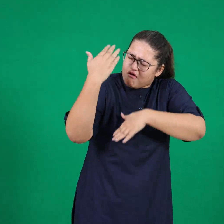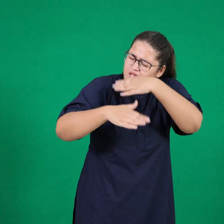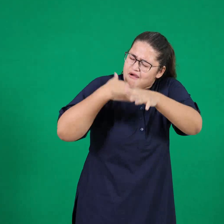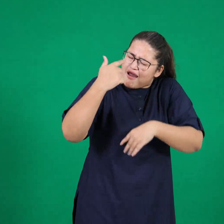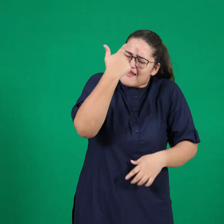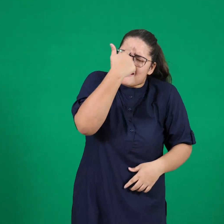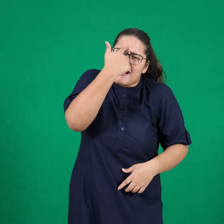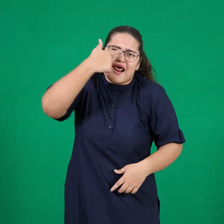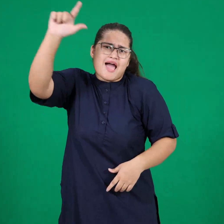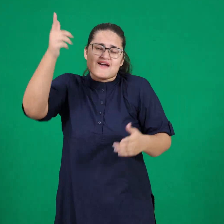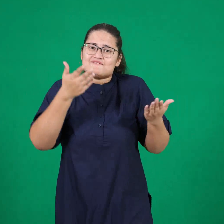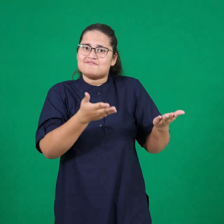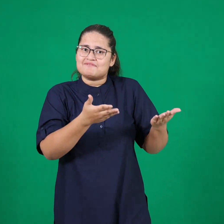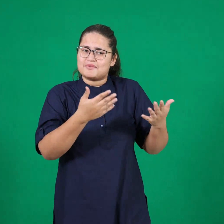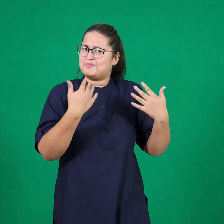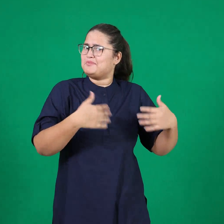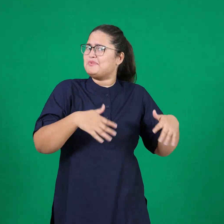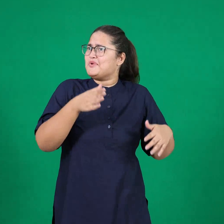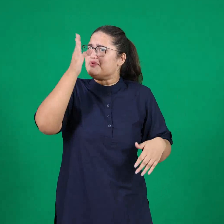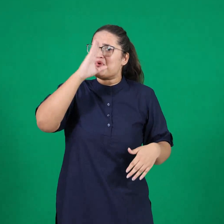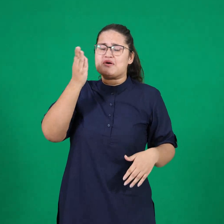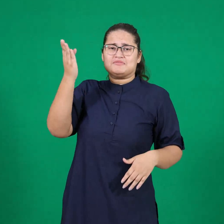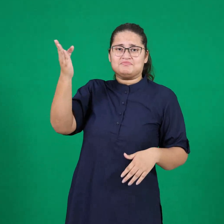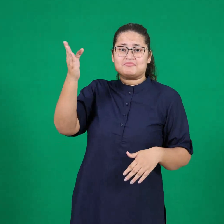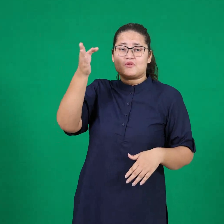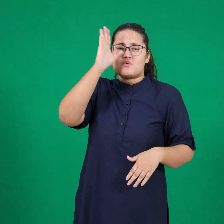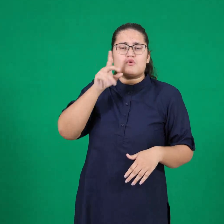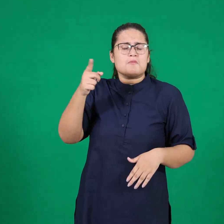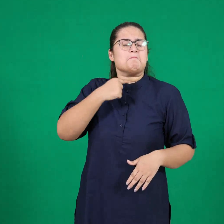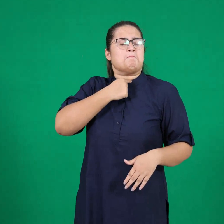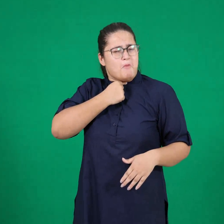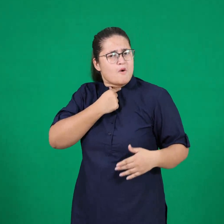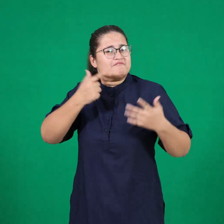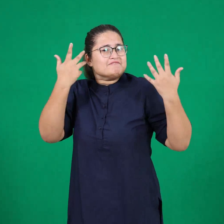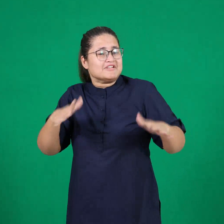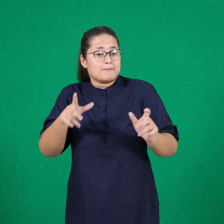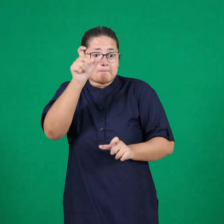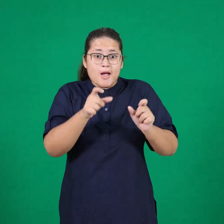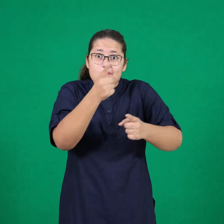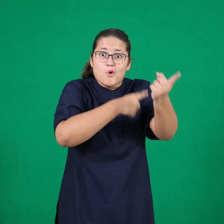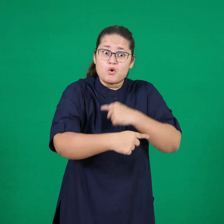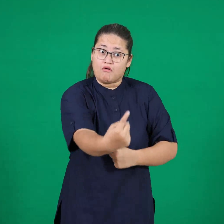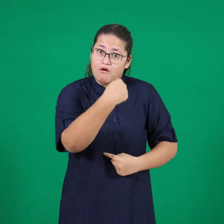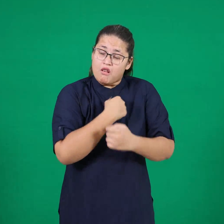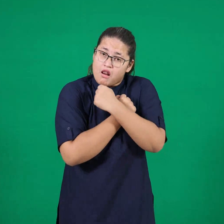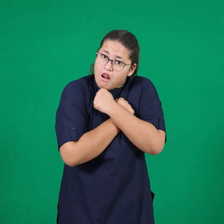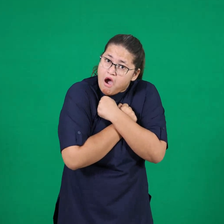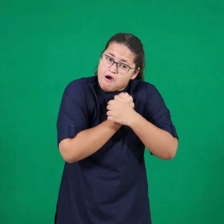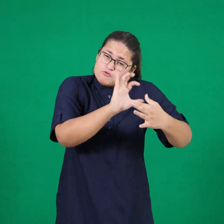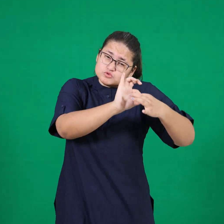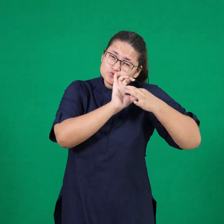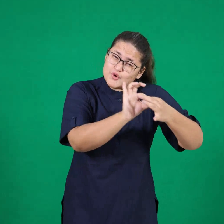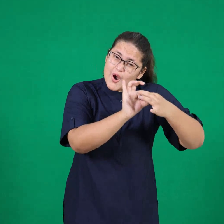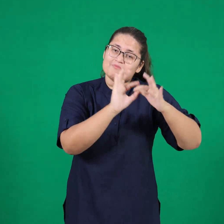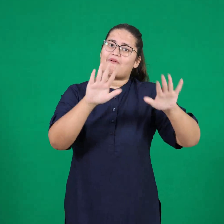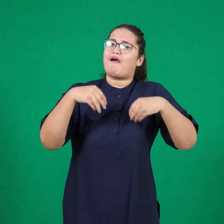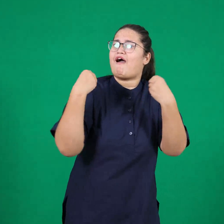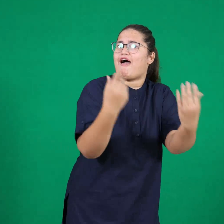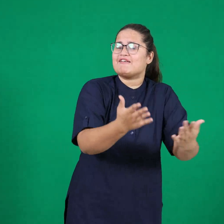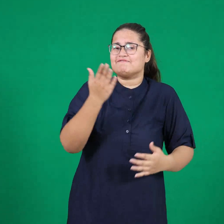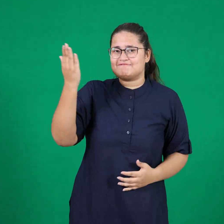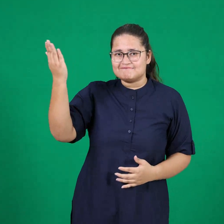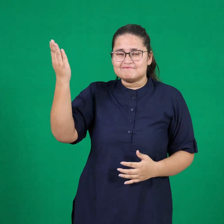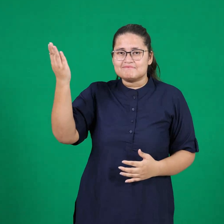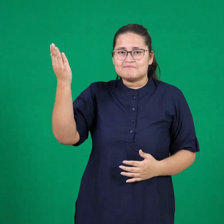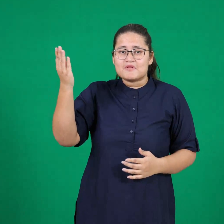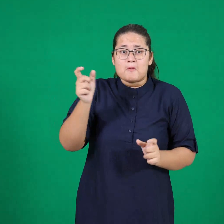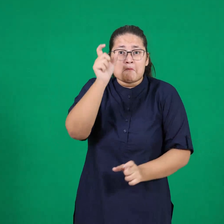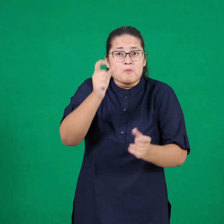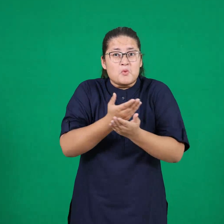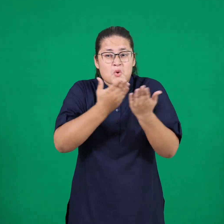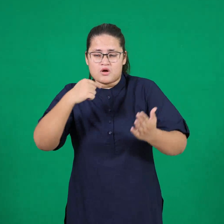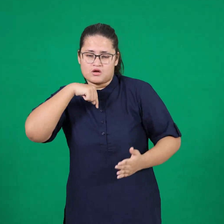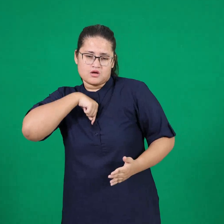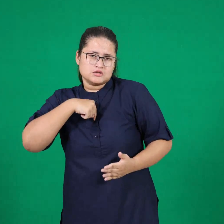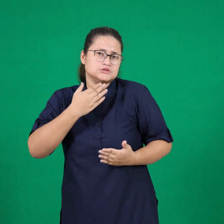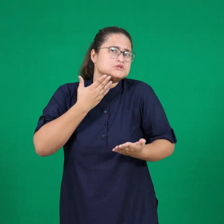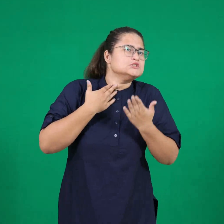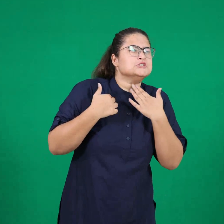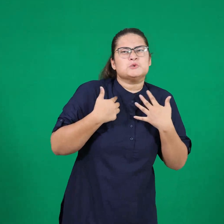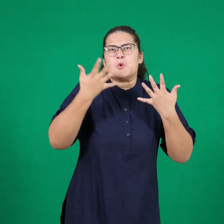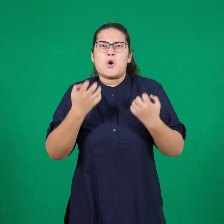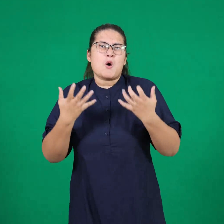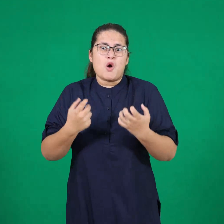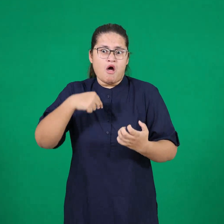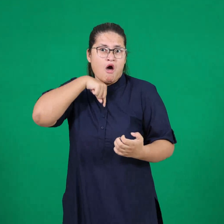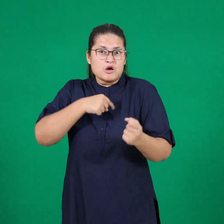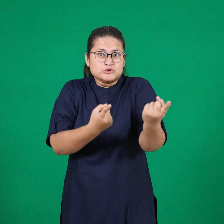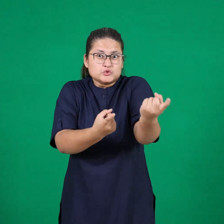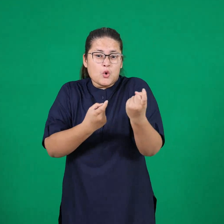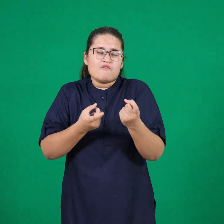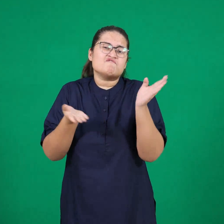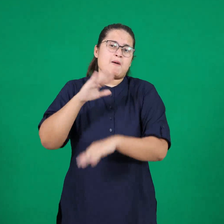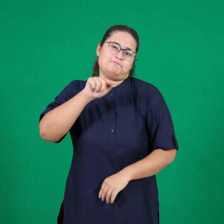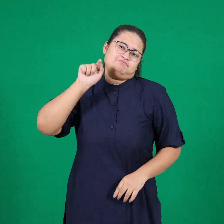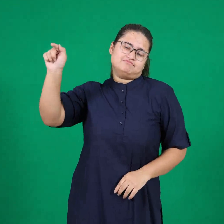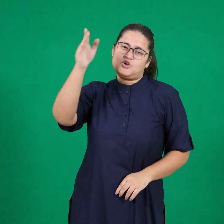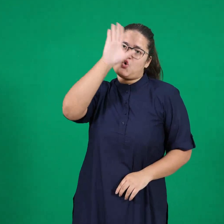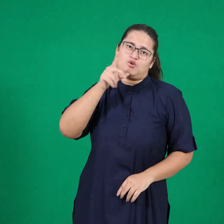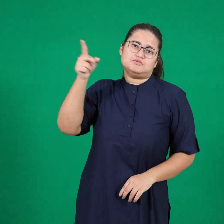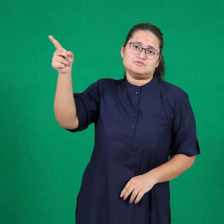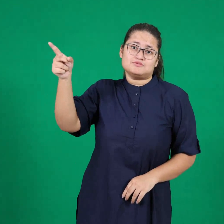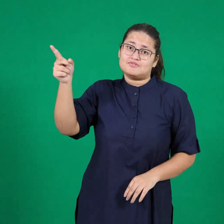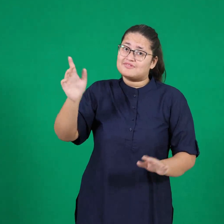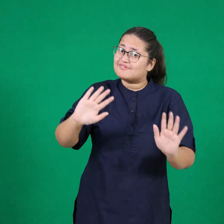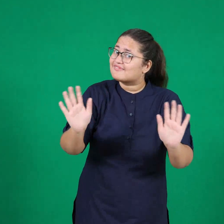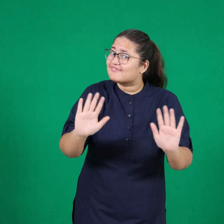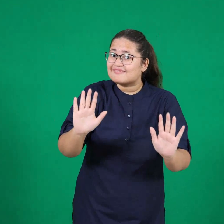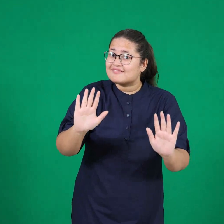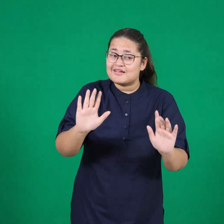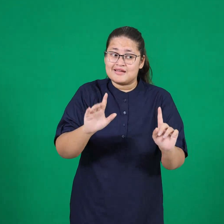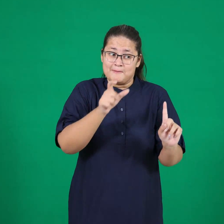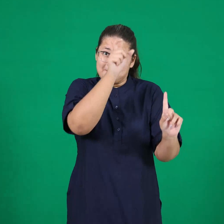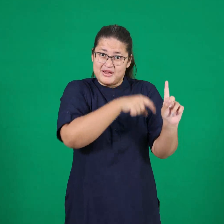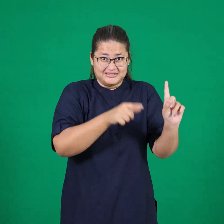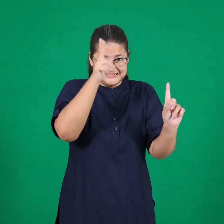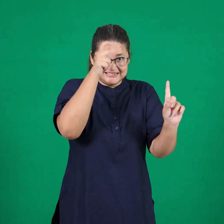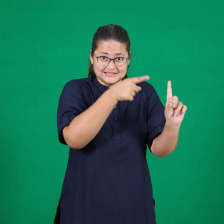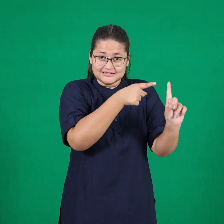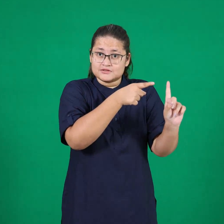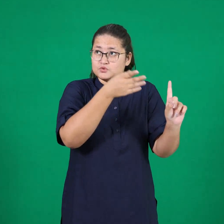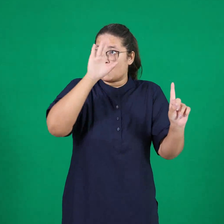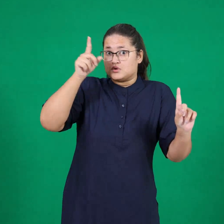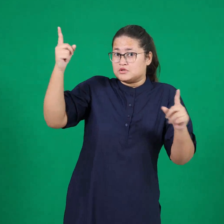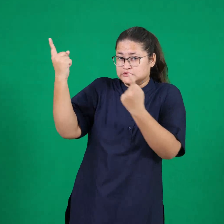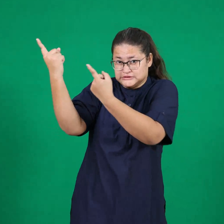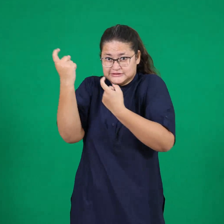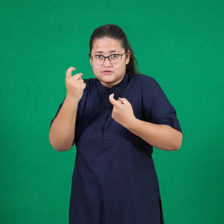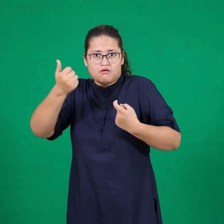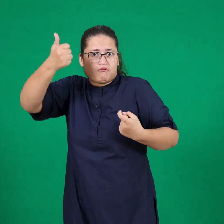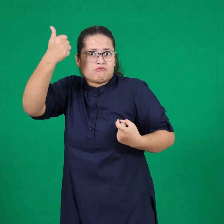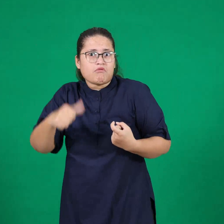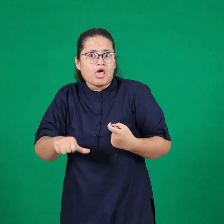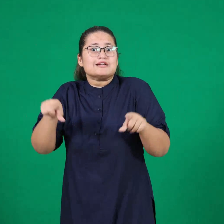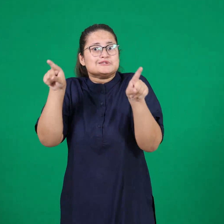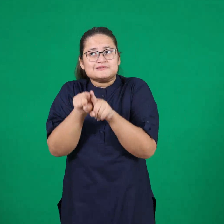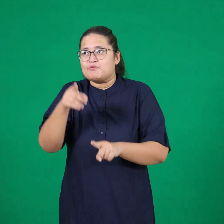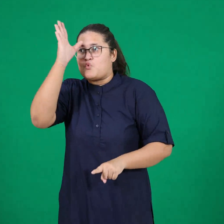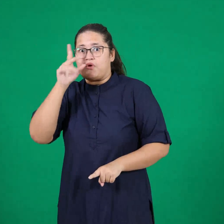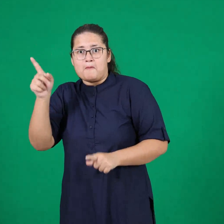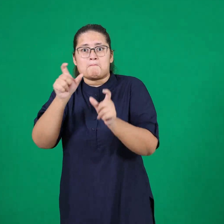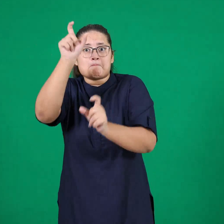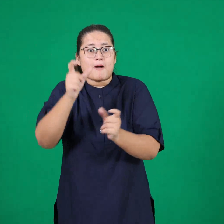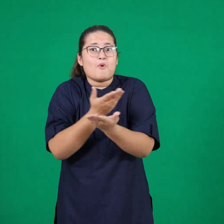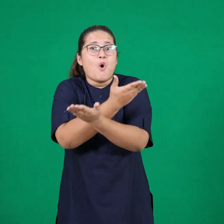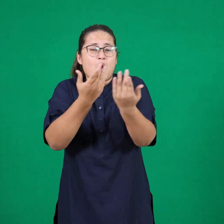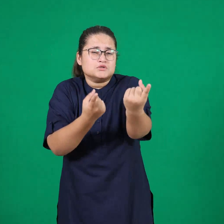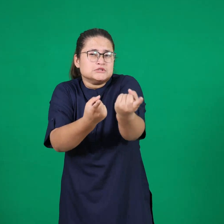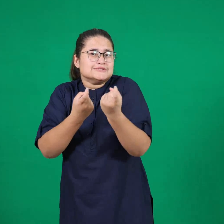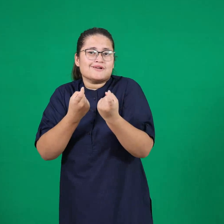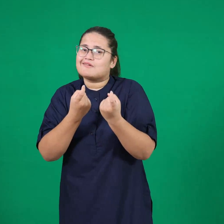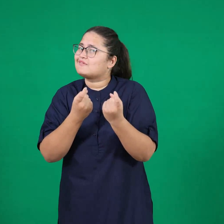When tempted, no one should say, "God is tempting me." For God cannot be tempted by evil, nor does He tempt anyone.